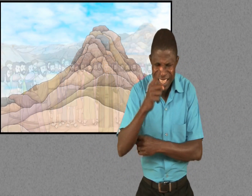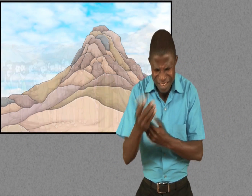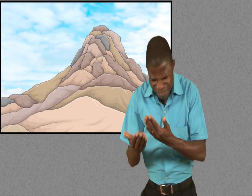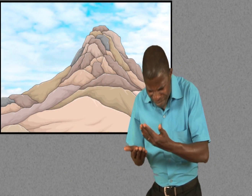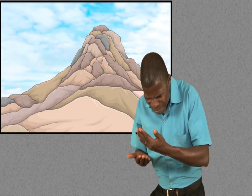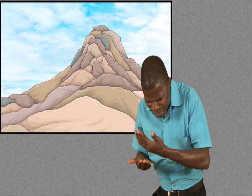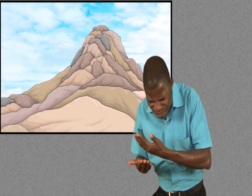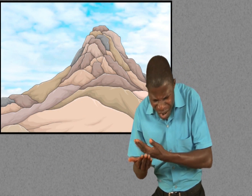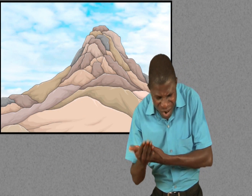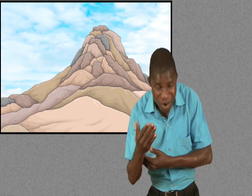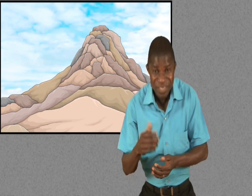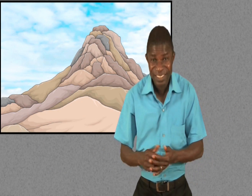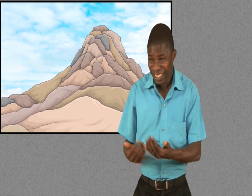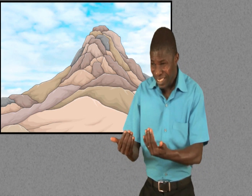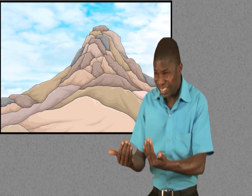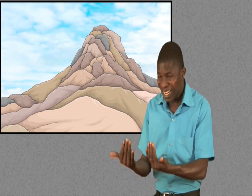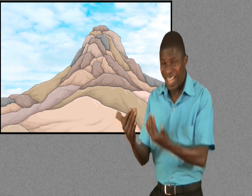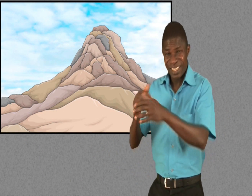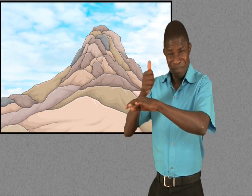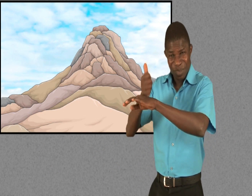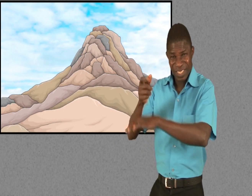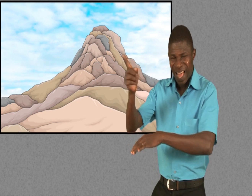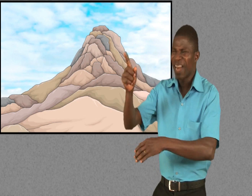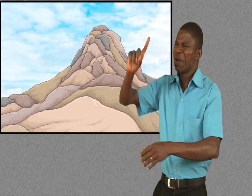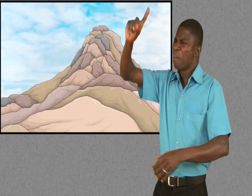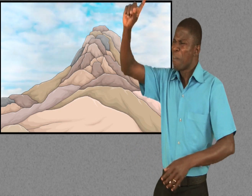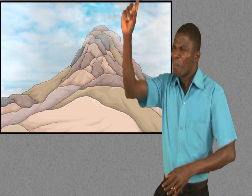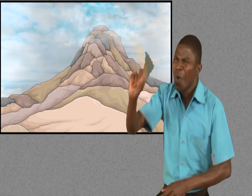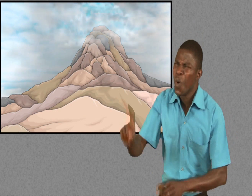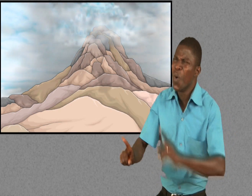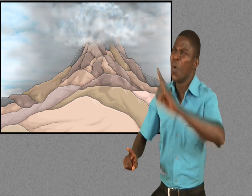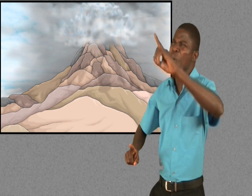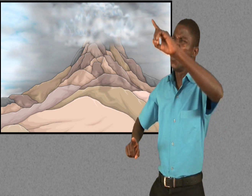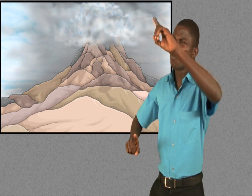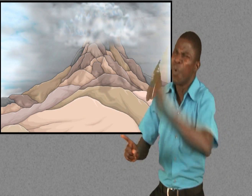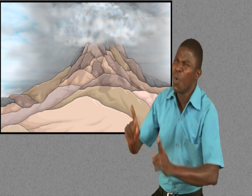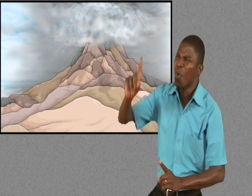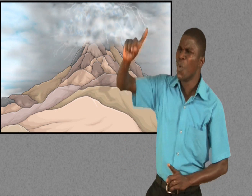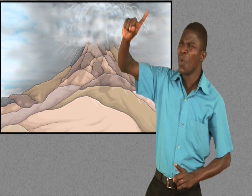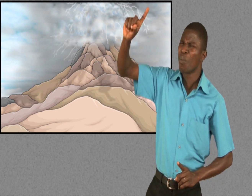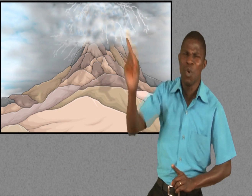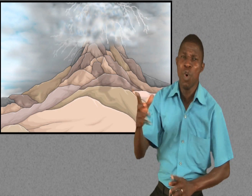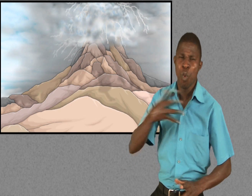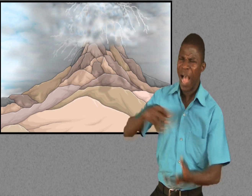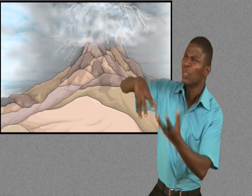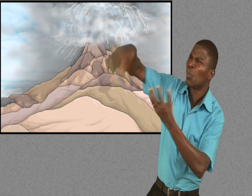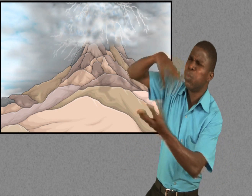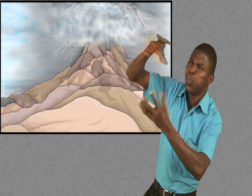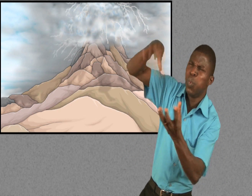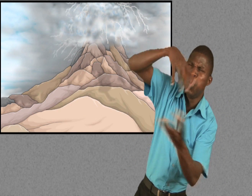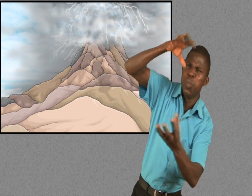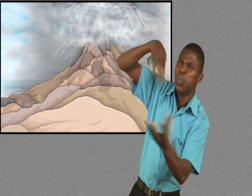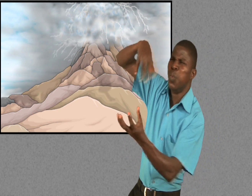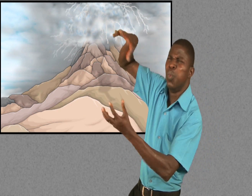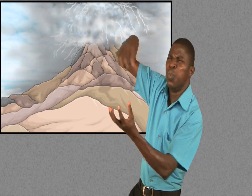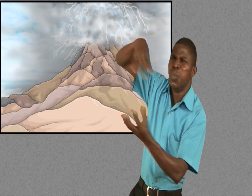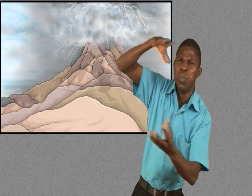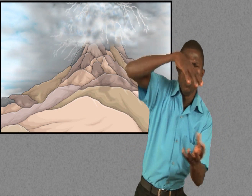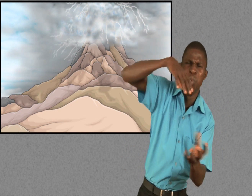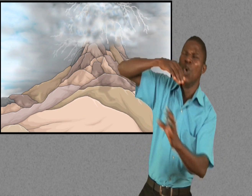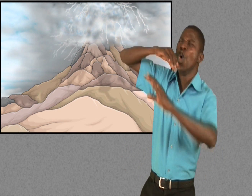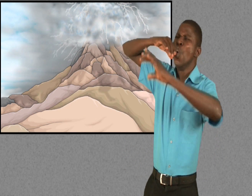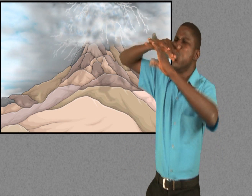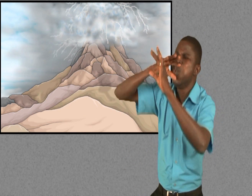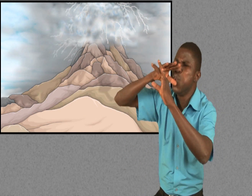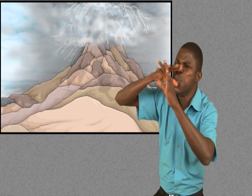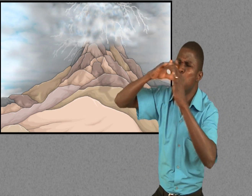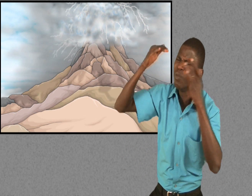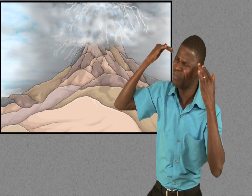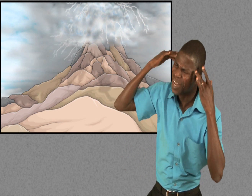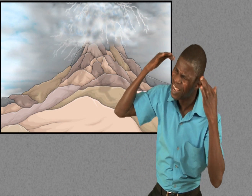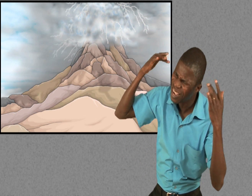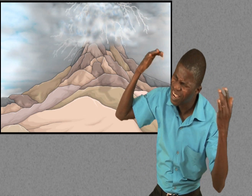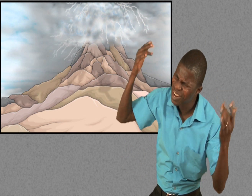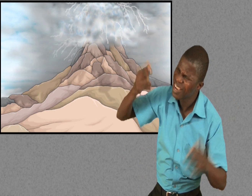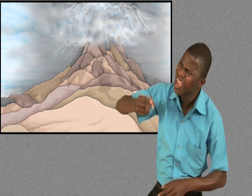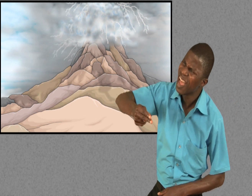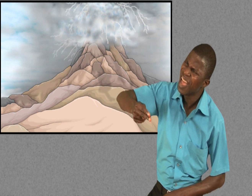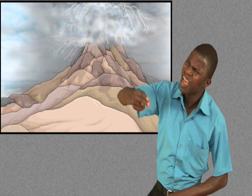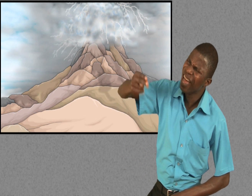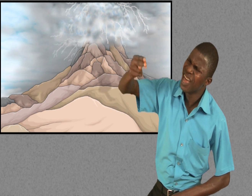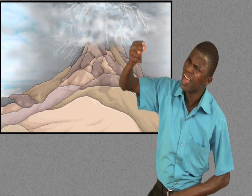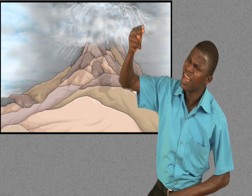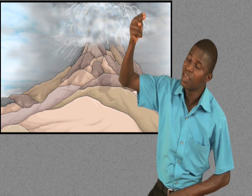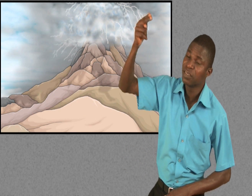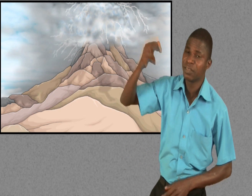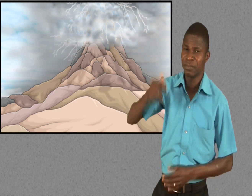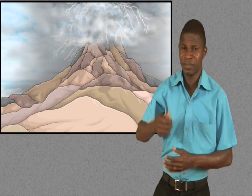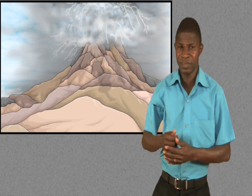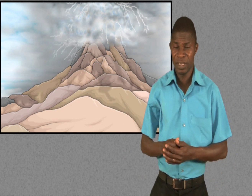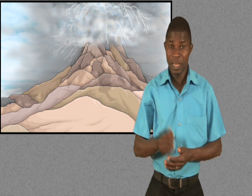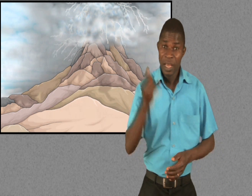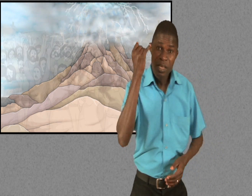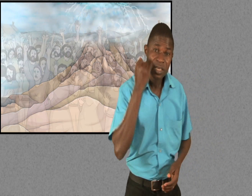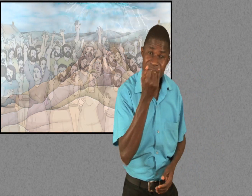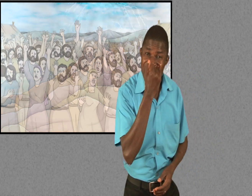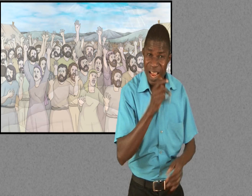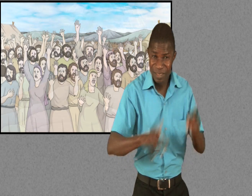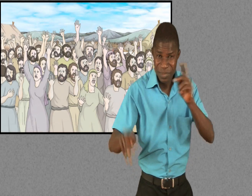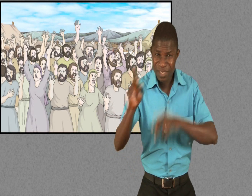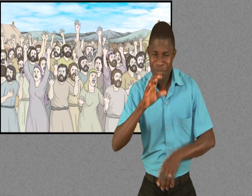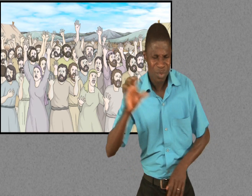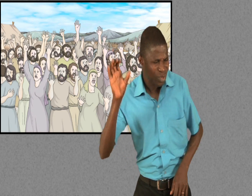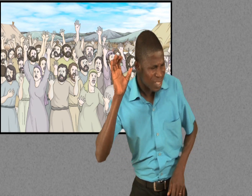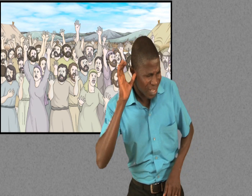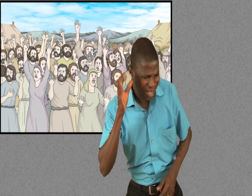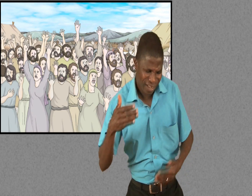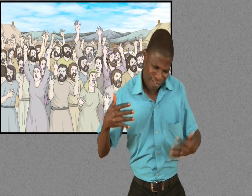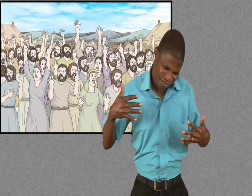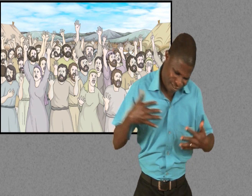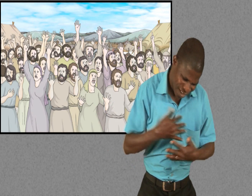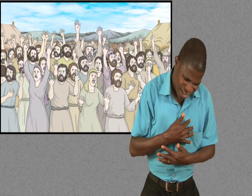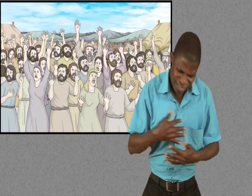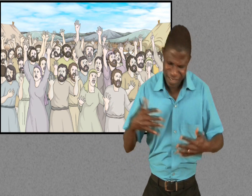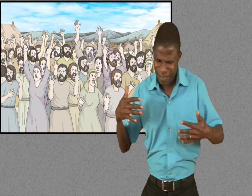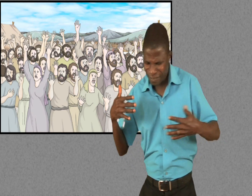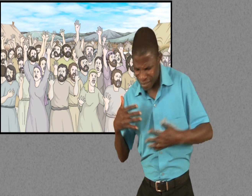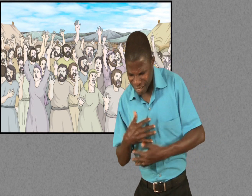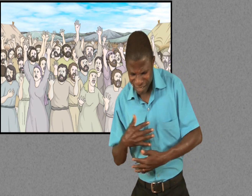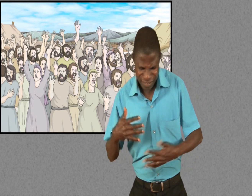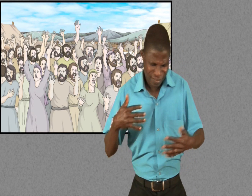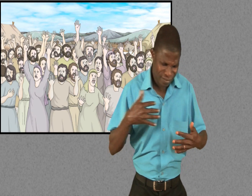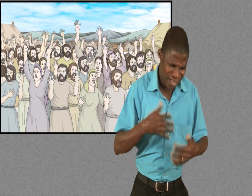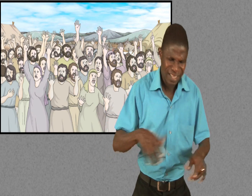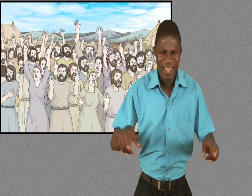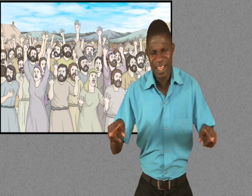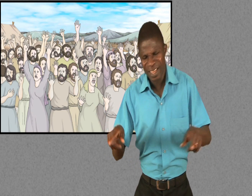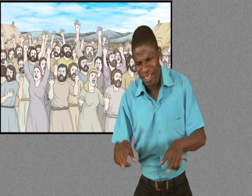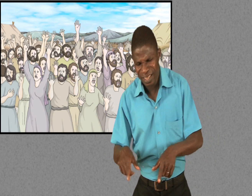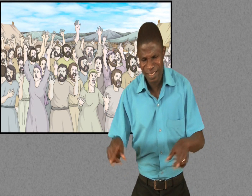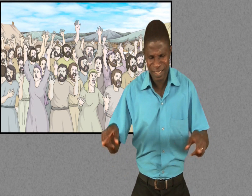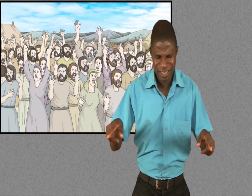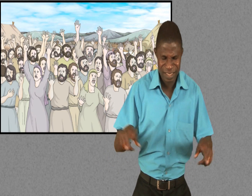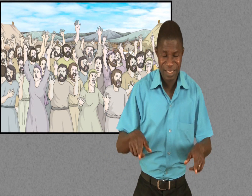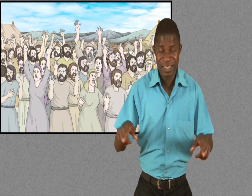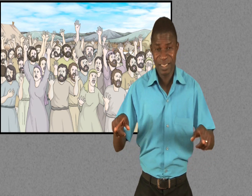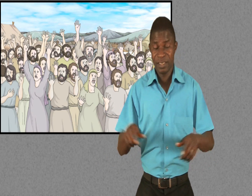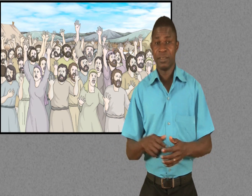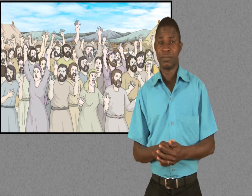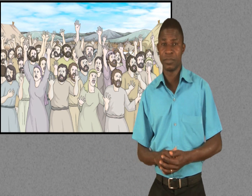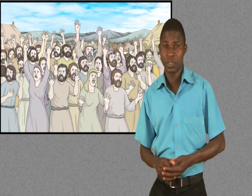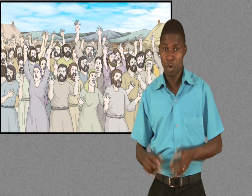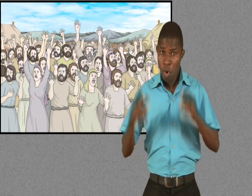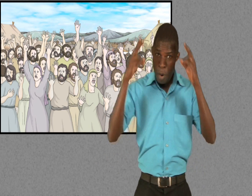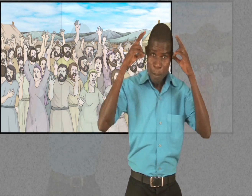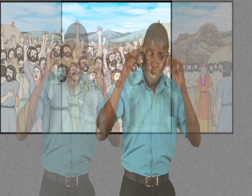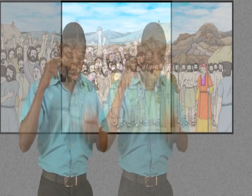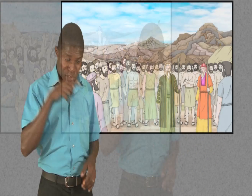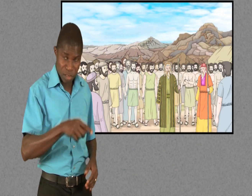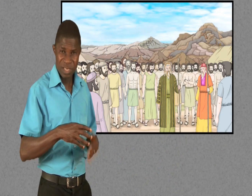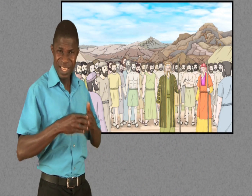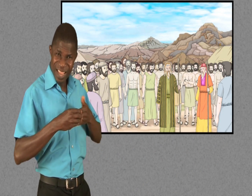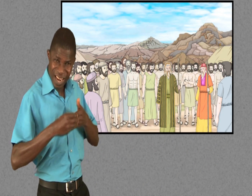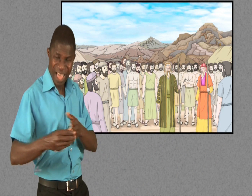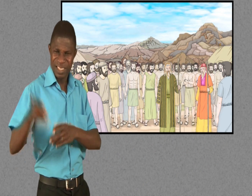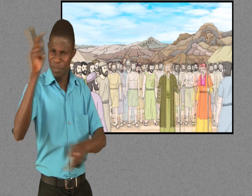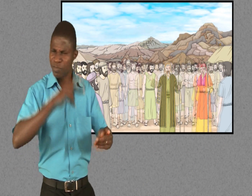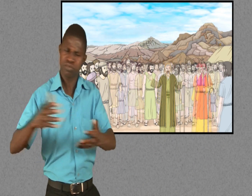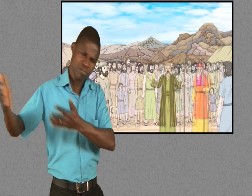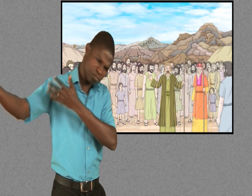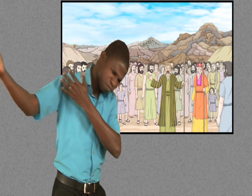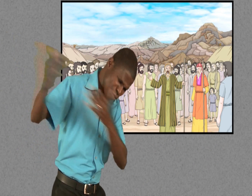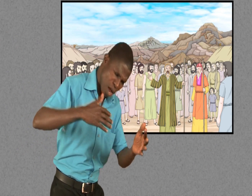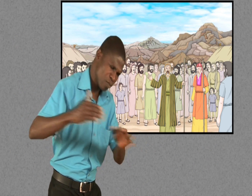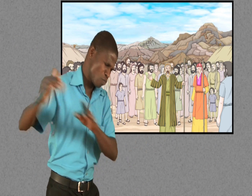On the third day, when morning came, there was thunder and lightning. A thick cloud was upon the mountain, and a very loud blast of the ram’s horn went out, so that all the people in the camp trembled.